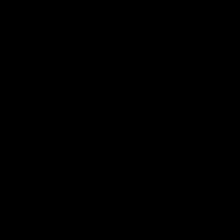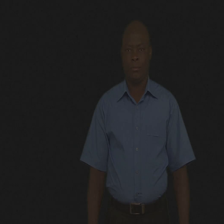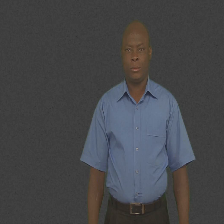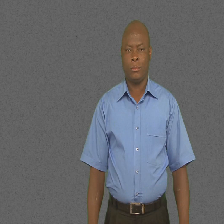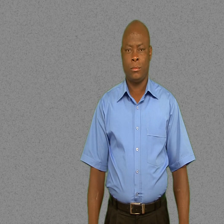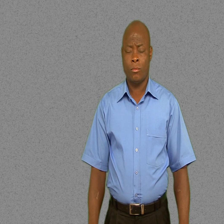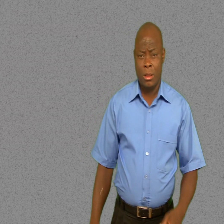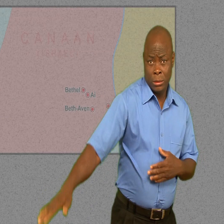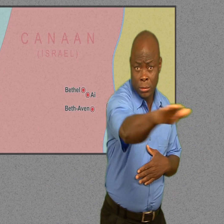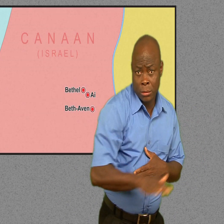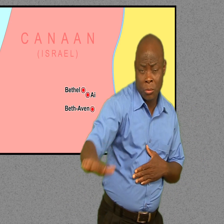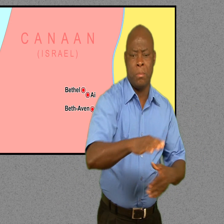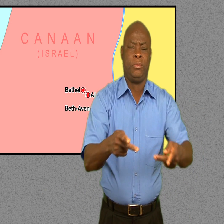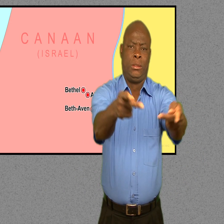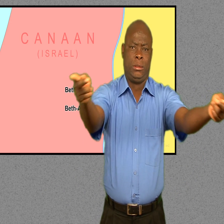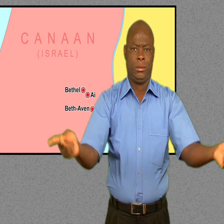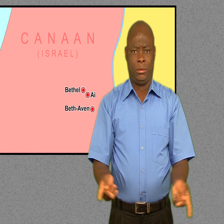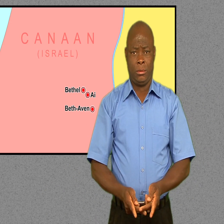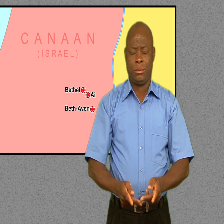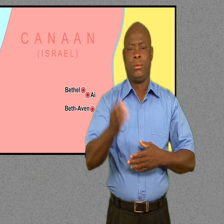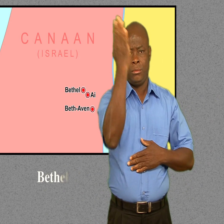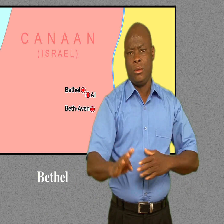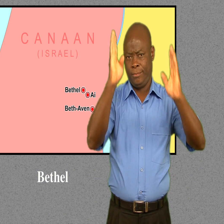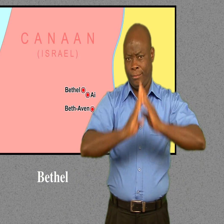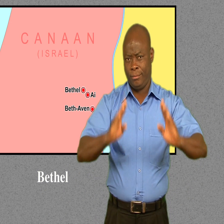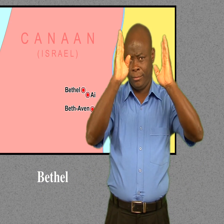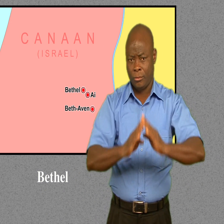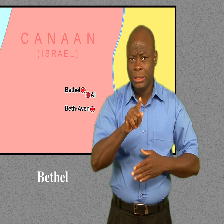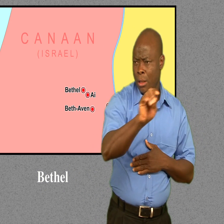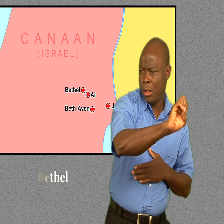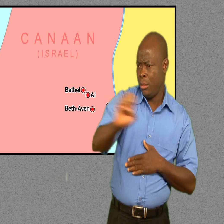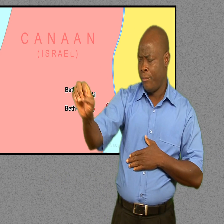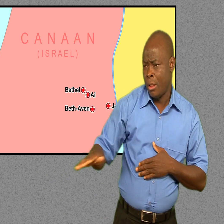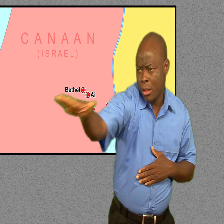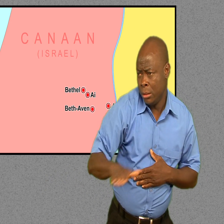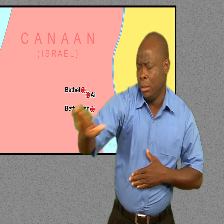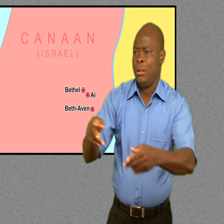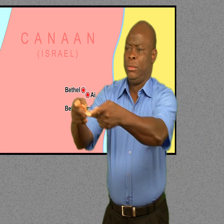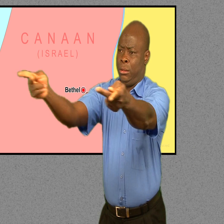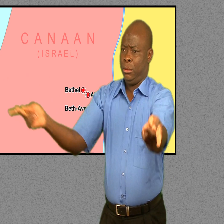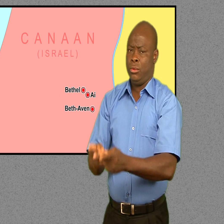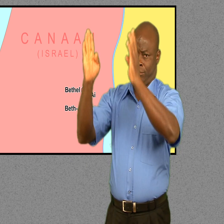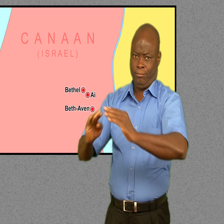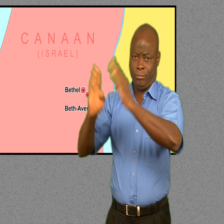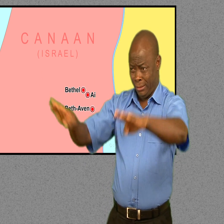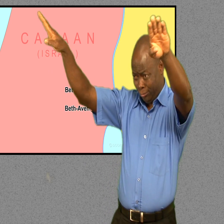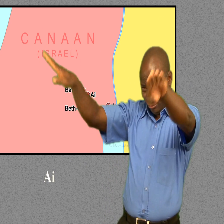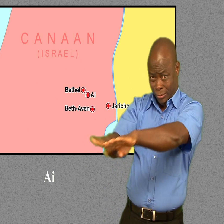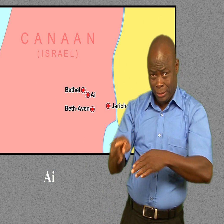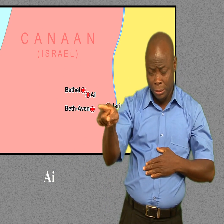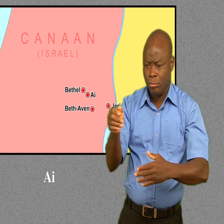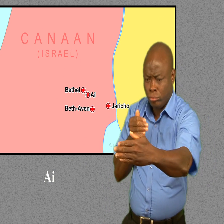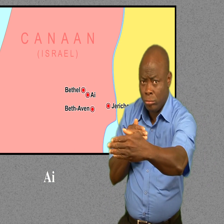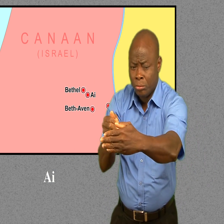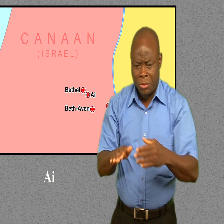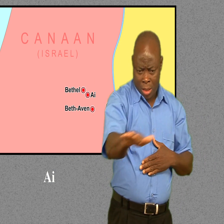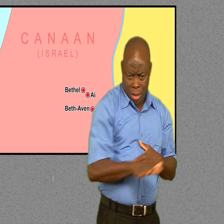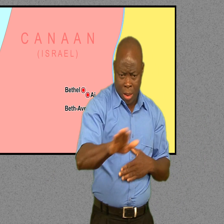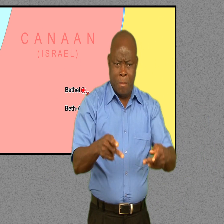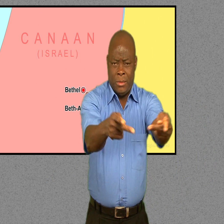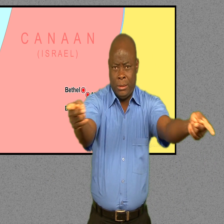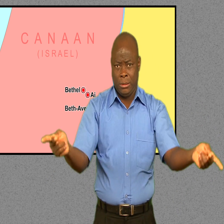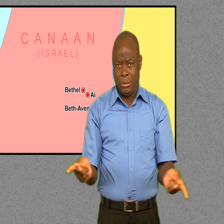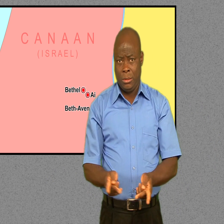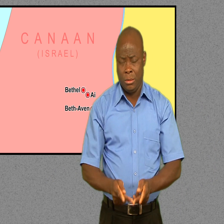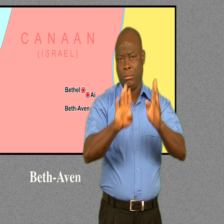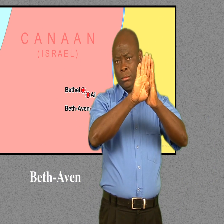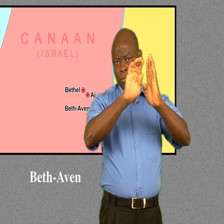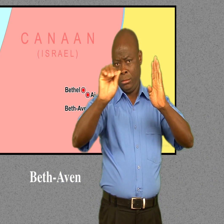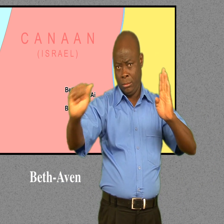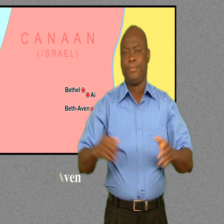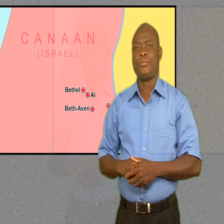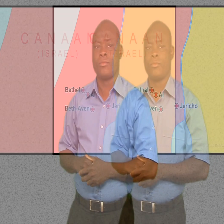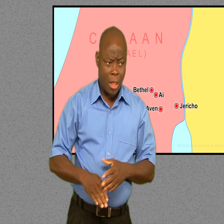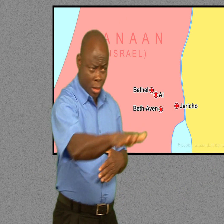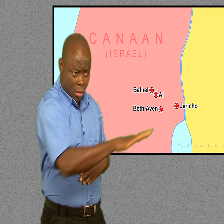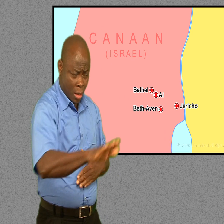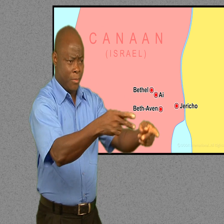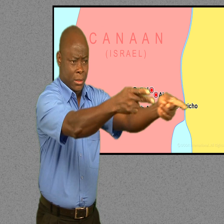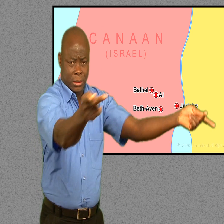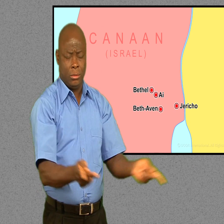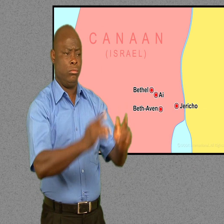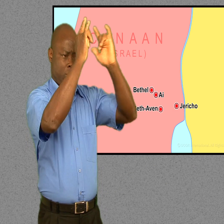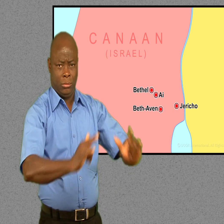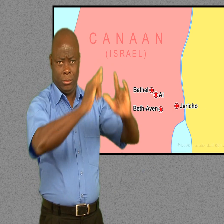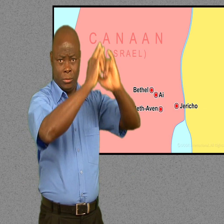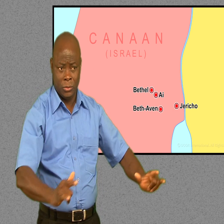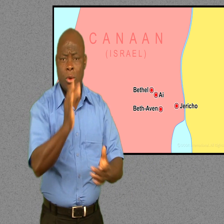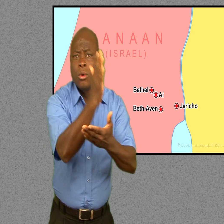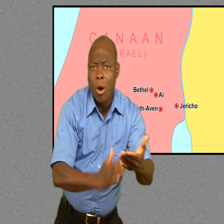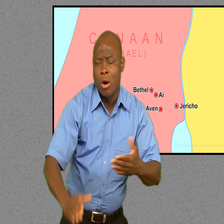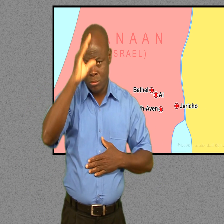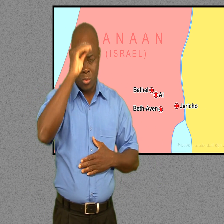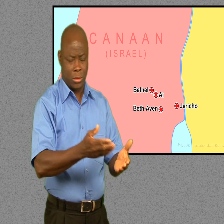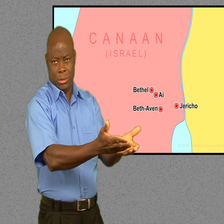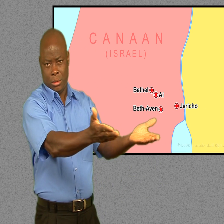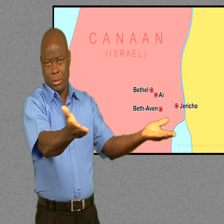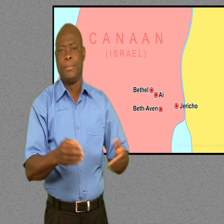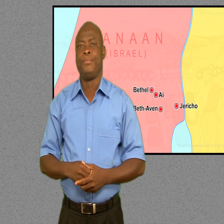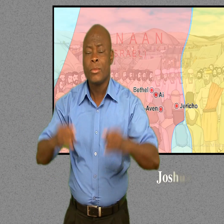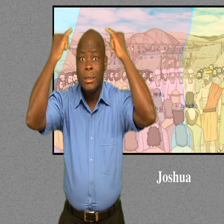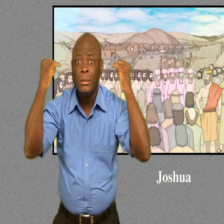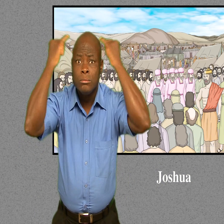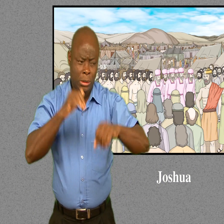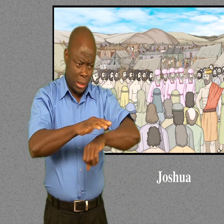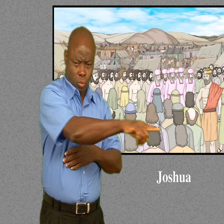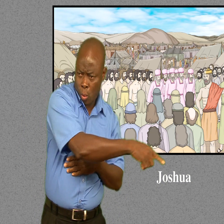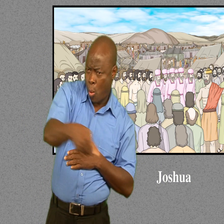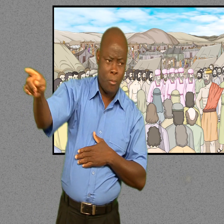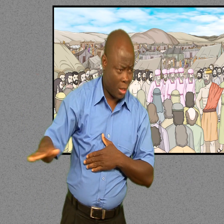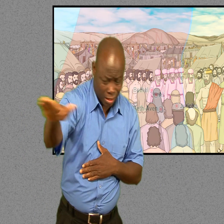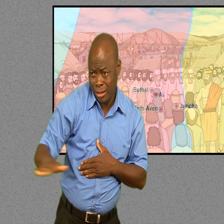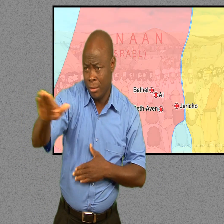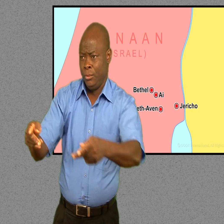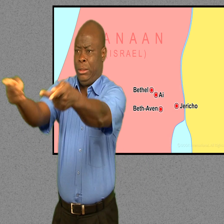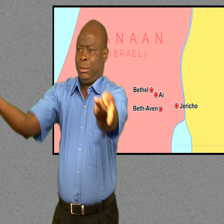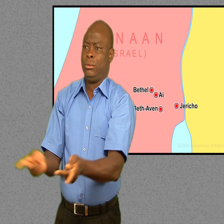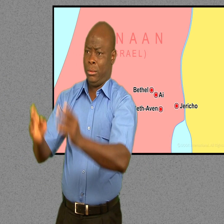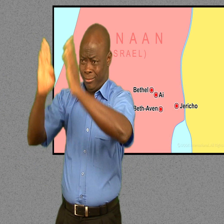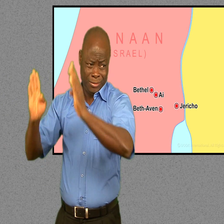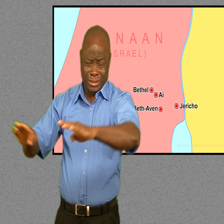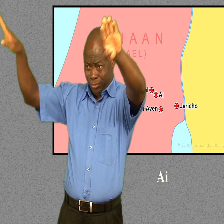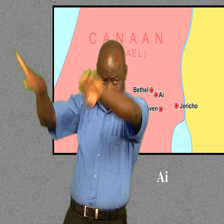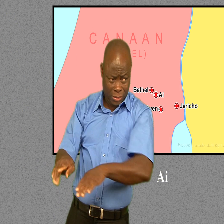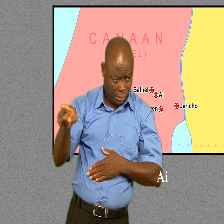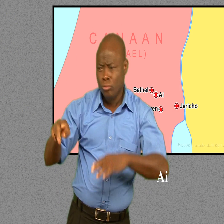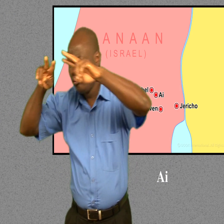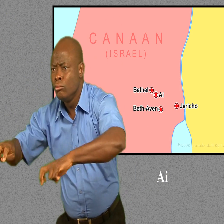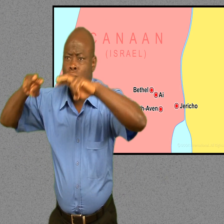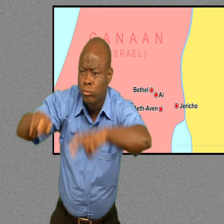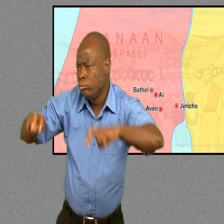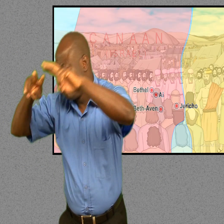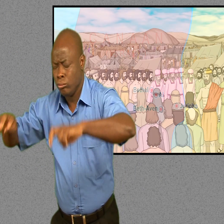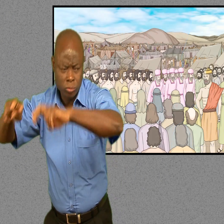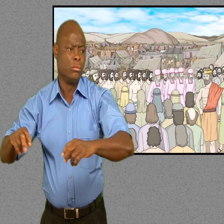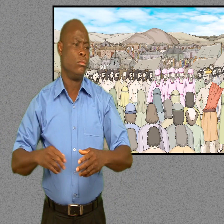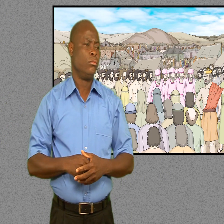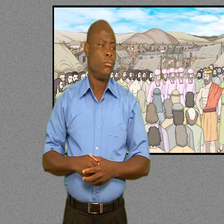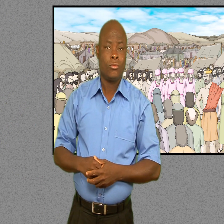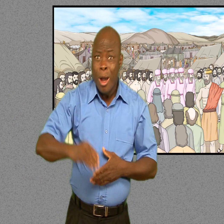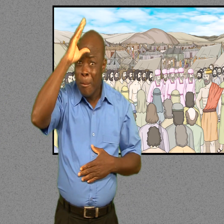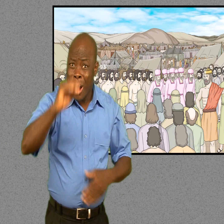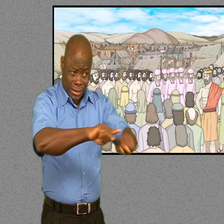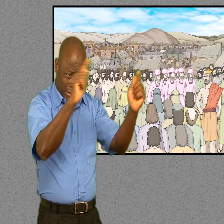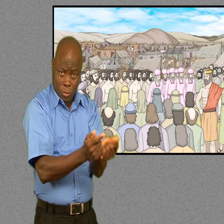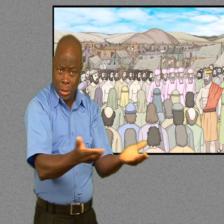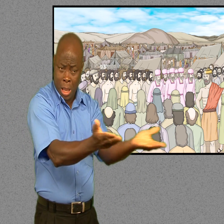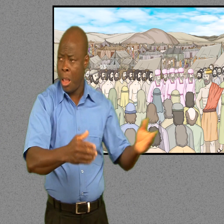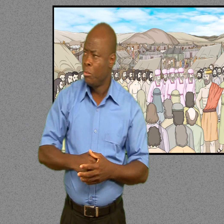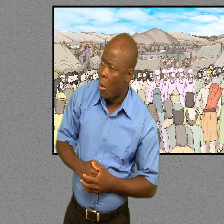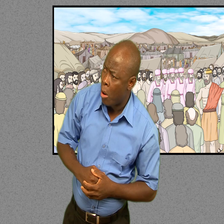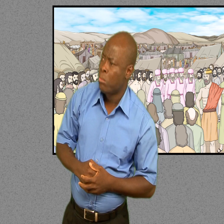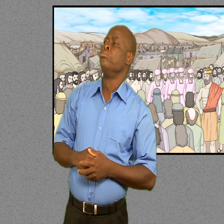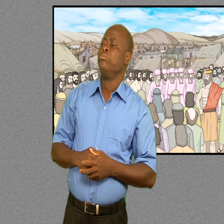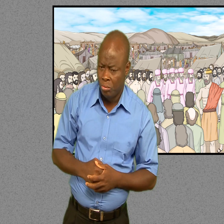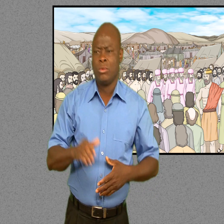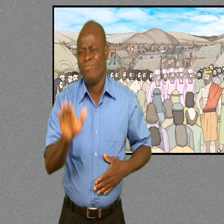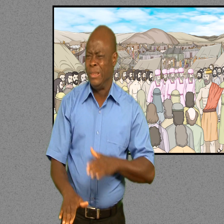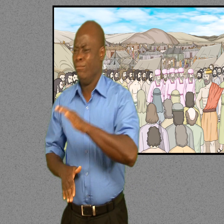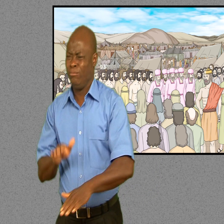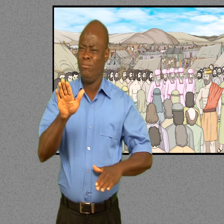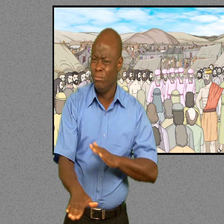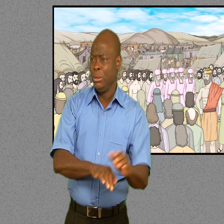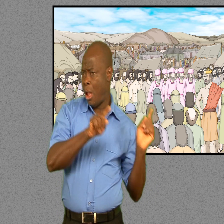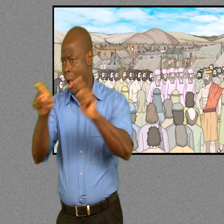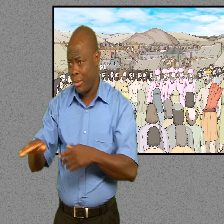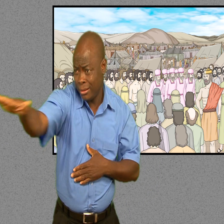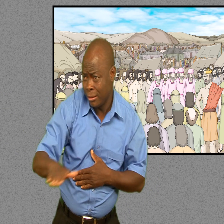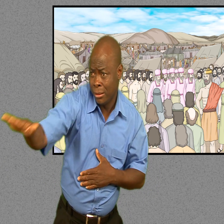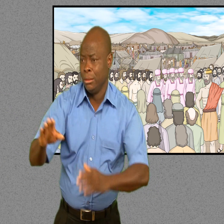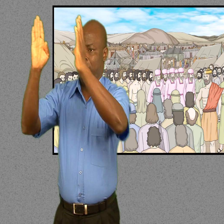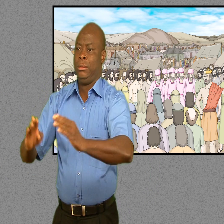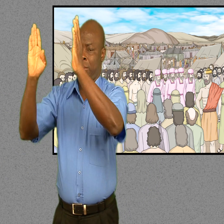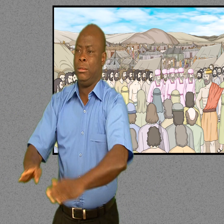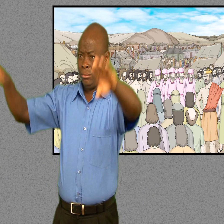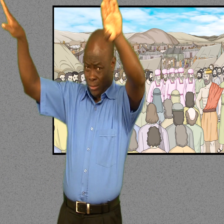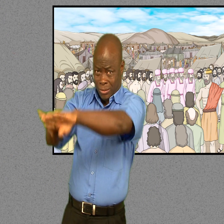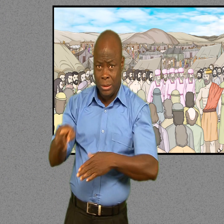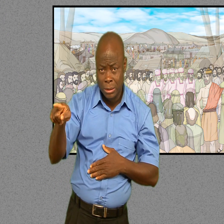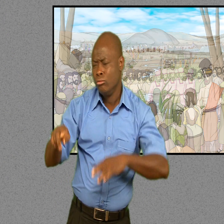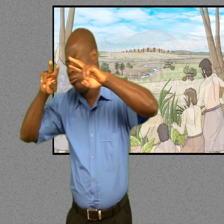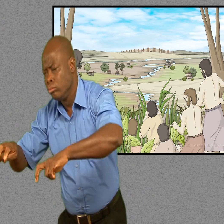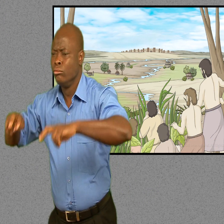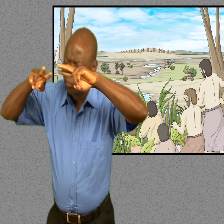Meanwhile, Joshua sent men from Jericho to Ai, which is near Beth-aven to the east of Bethel, and told them, “Go up and spy out the land.”